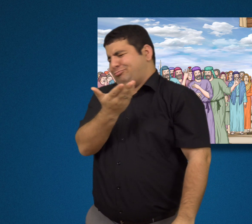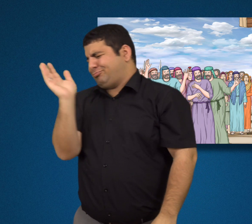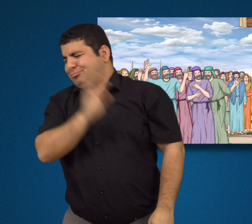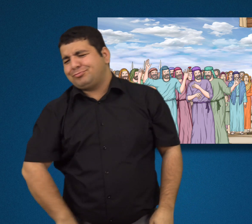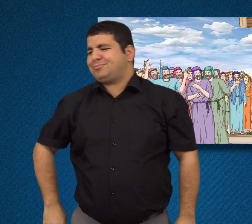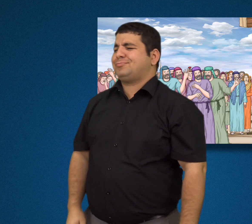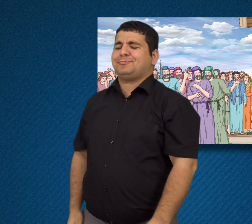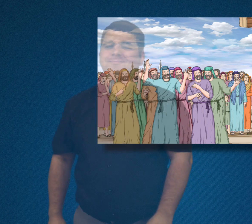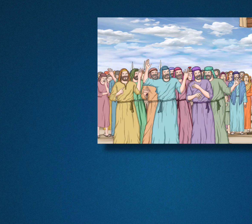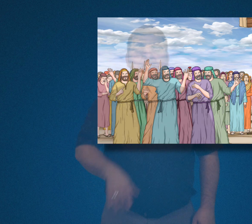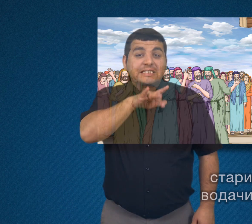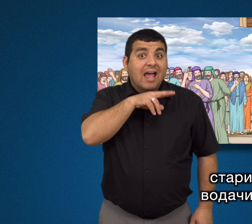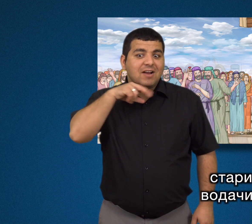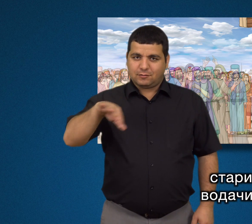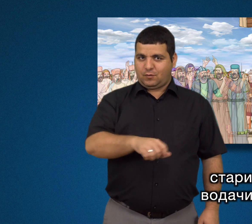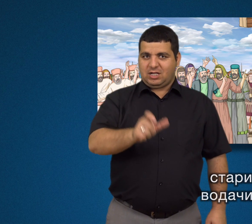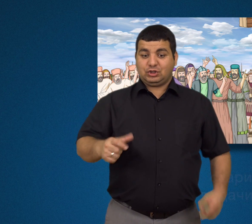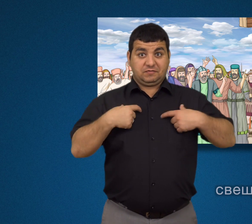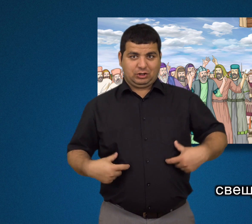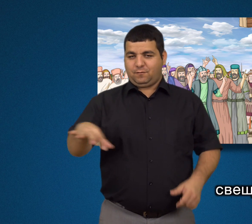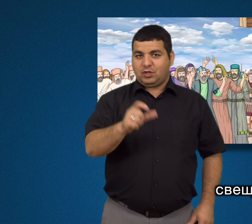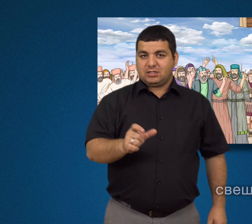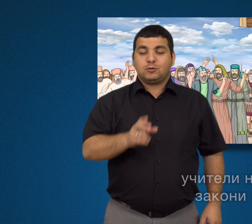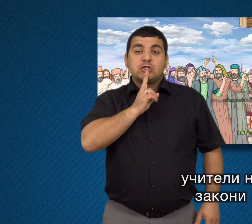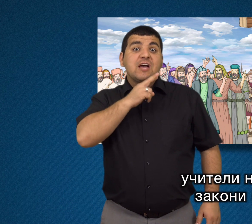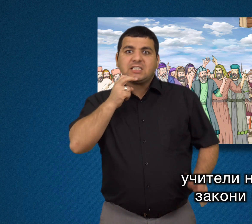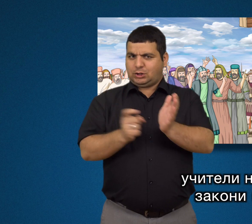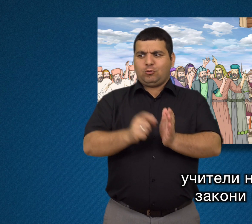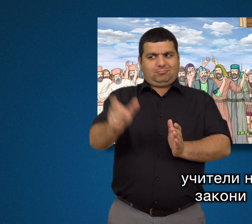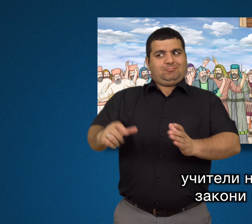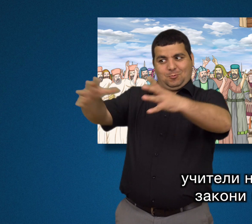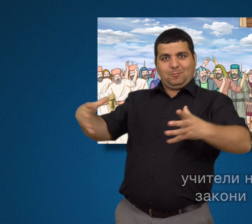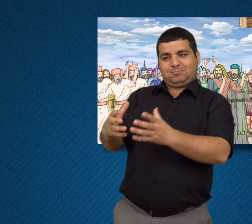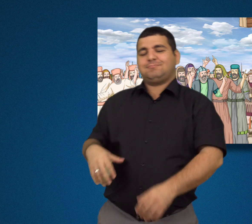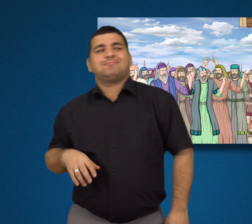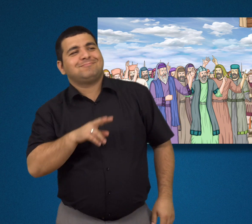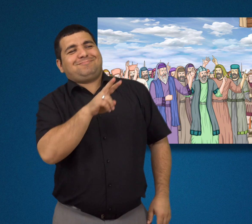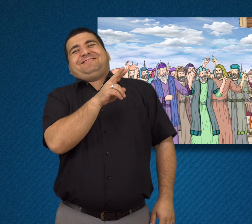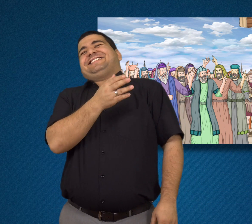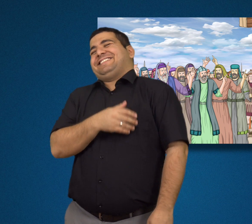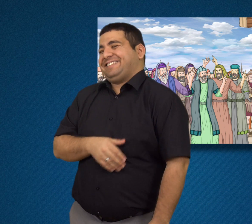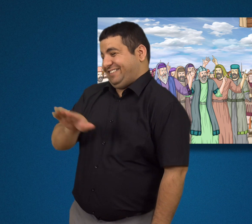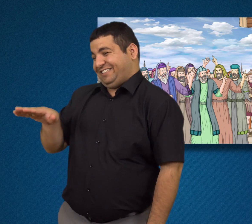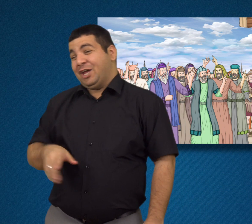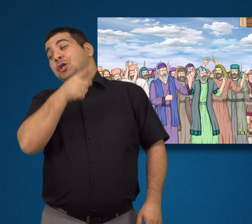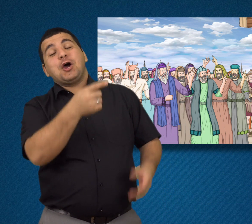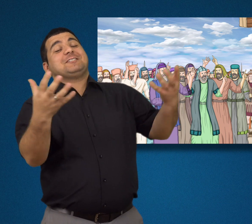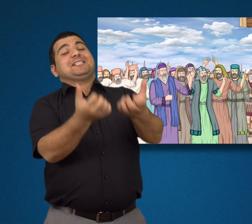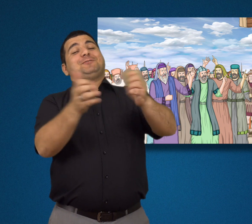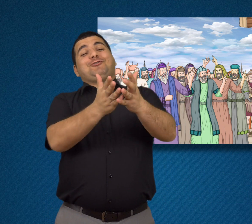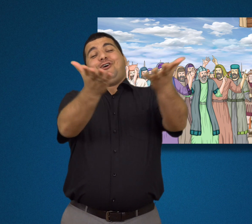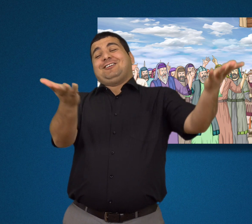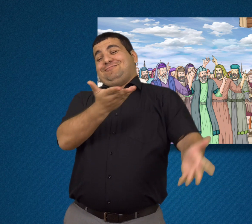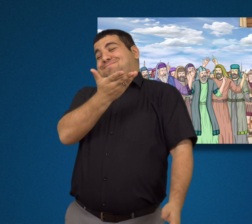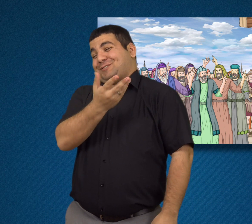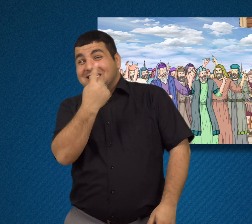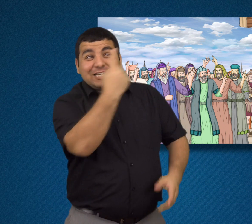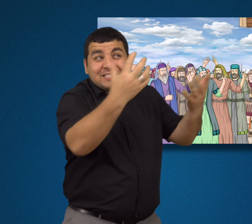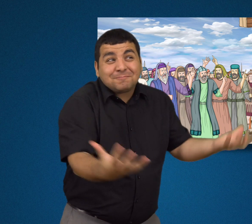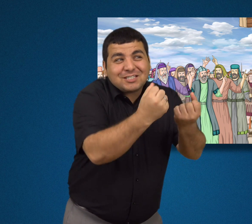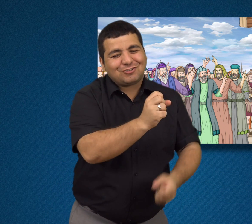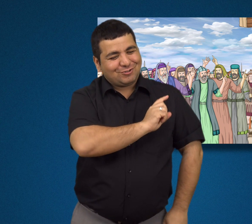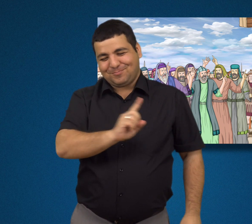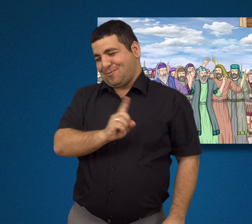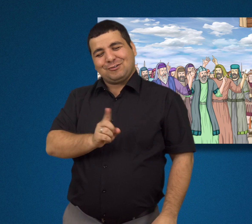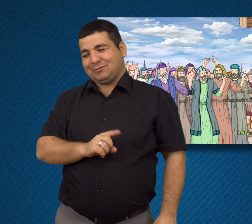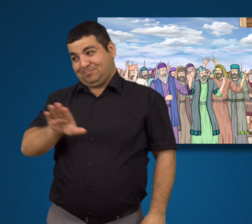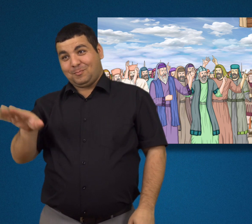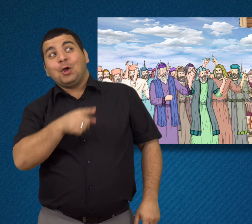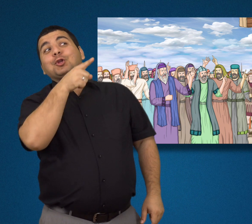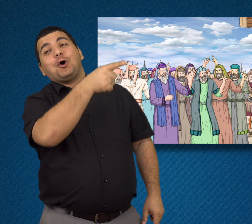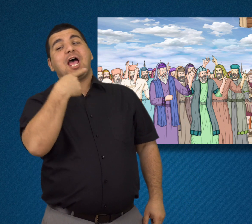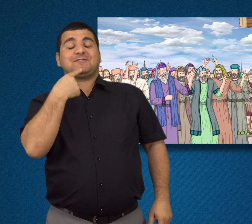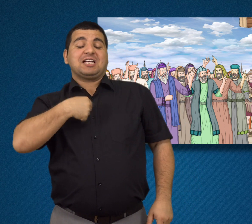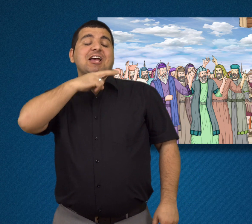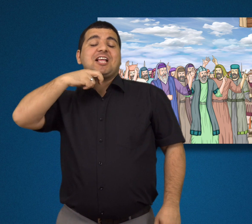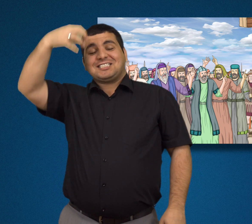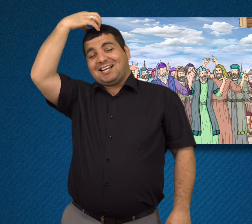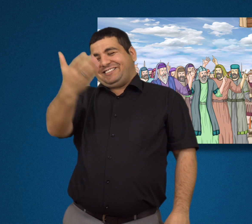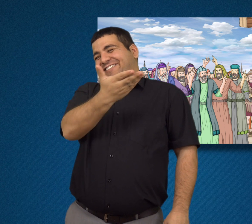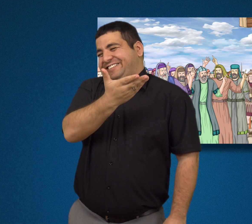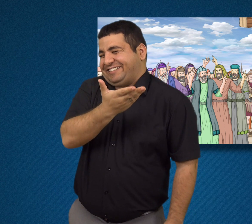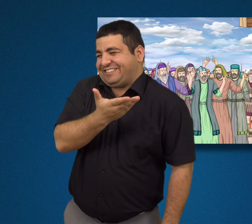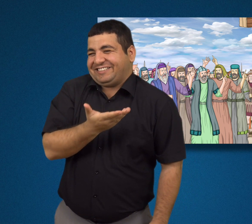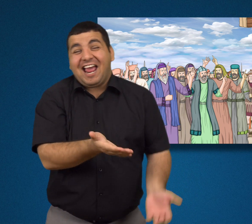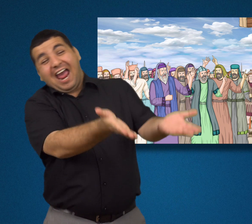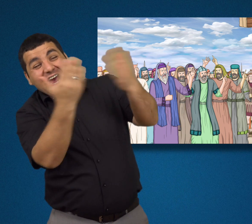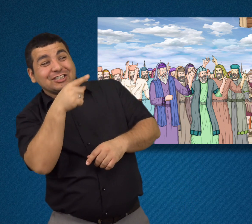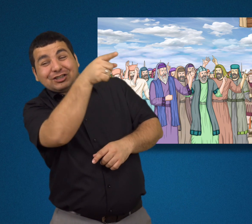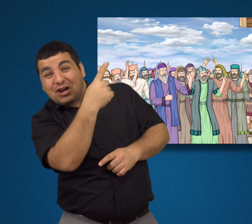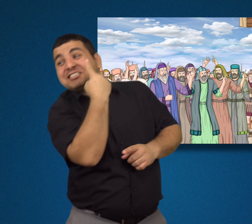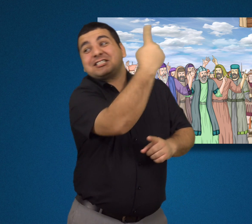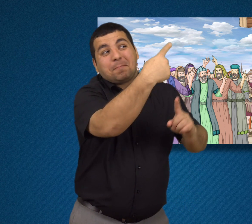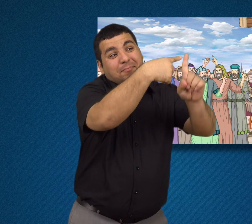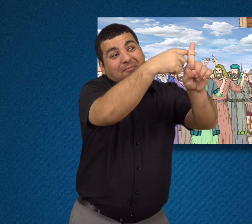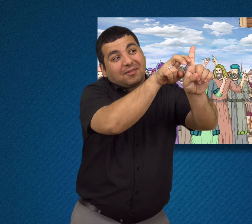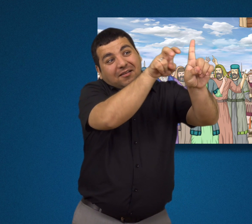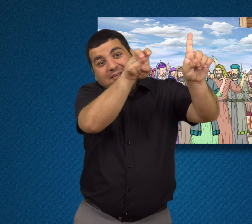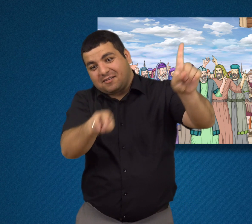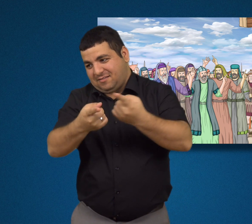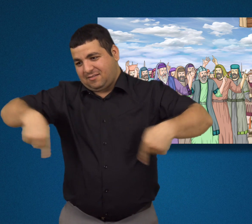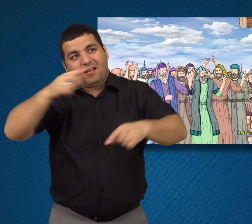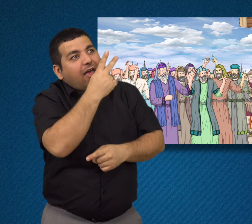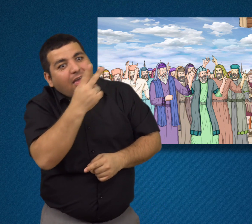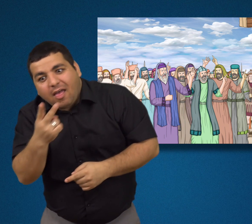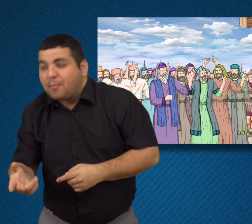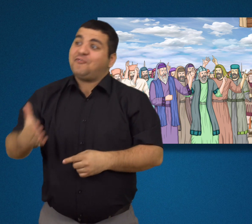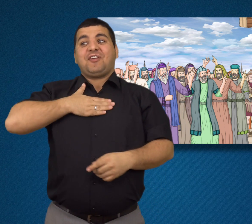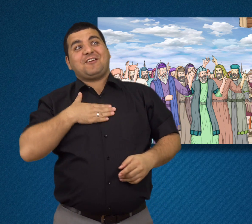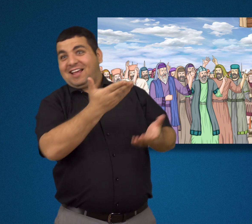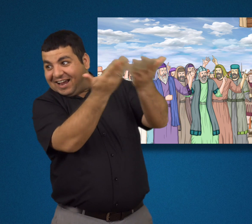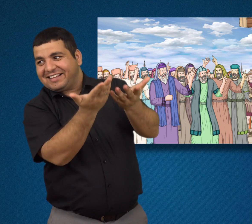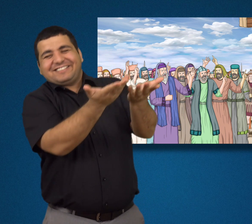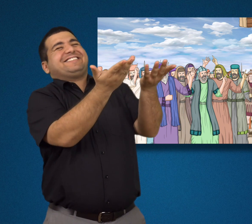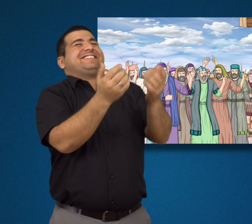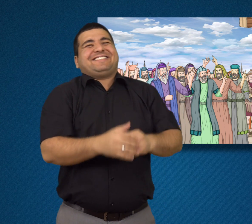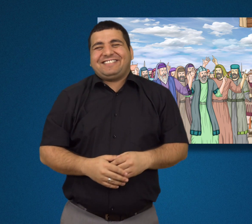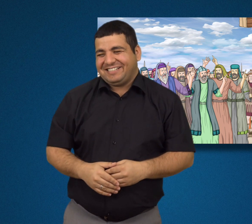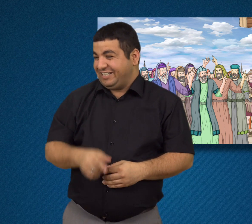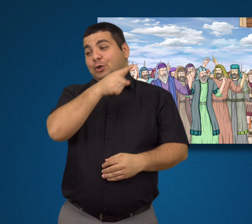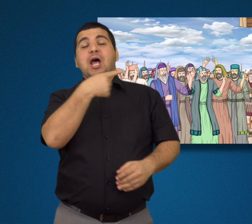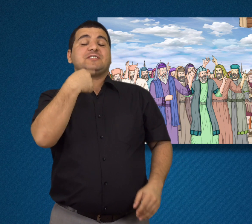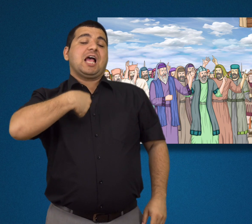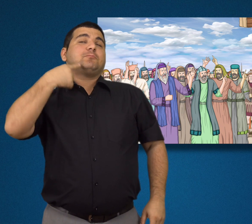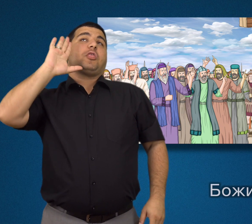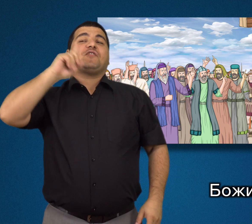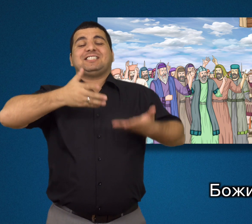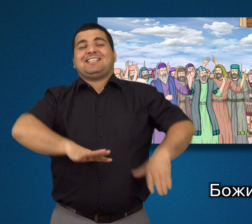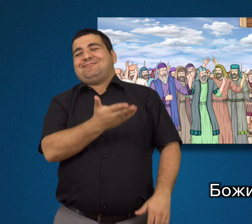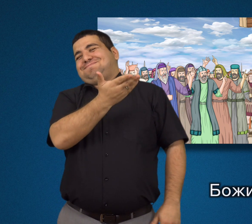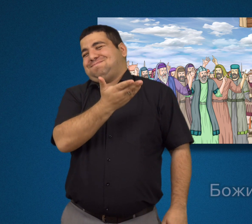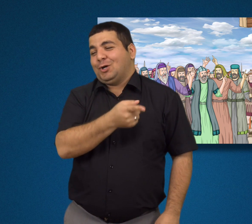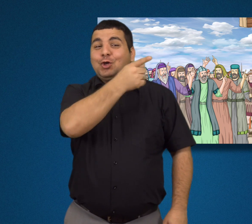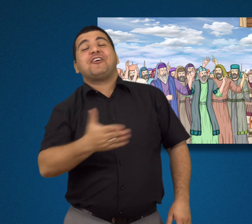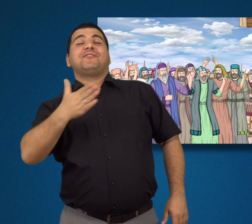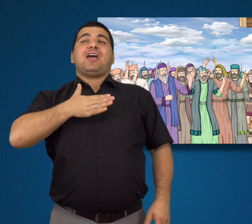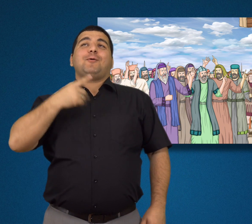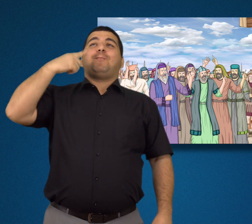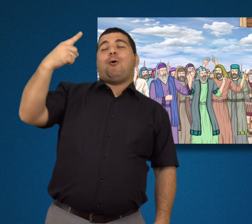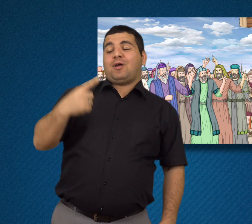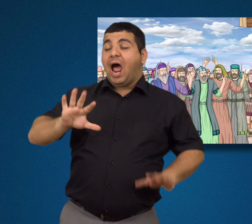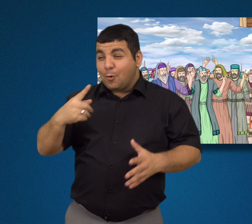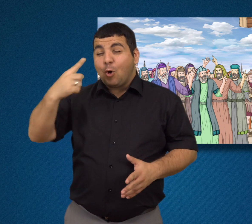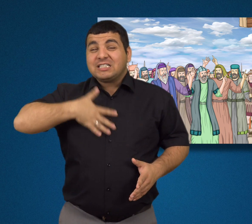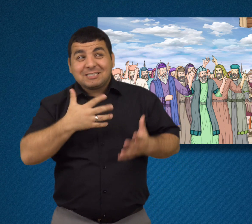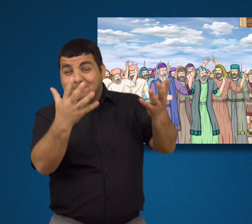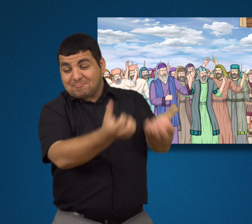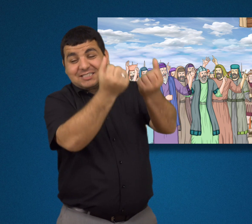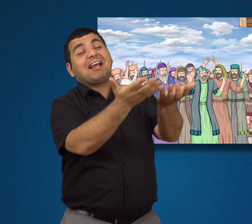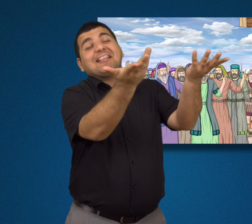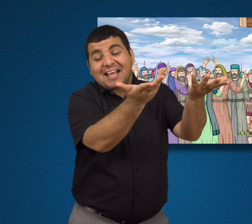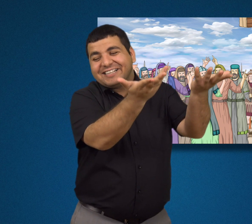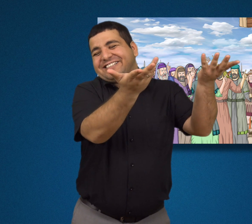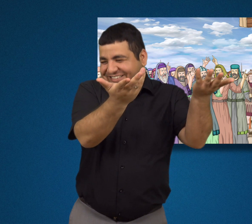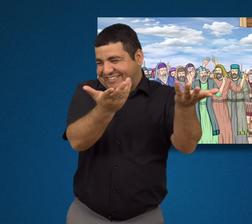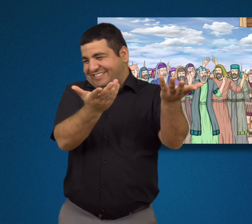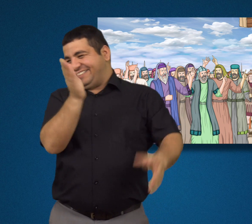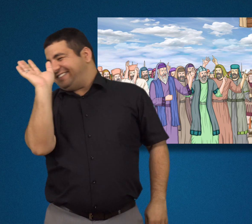In the same way, the chief priests, scribes, and elders mocked Him, saying, “He saved others, but He cannot save Himself. He is the King of Israel!